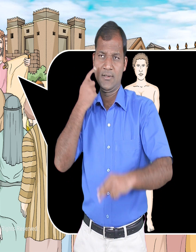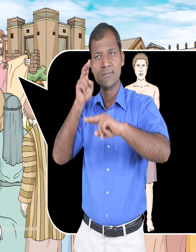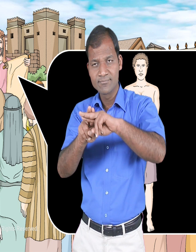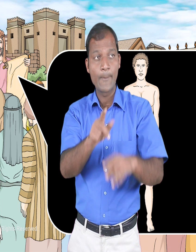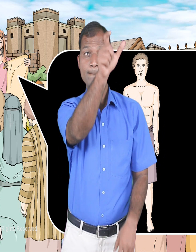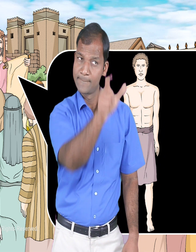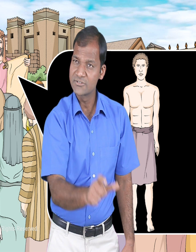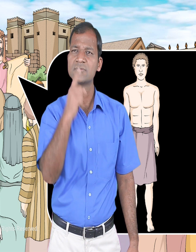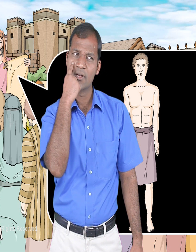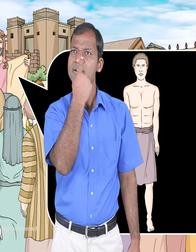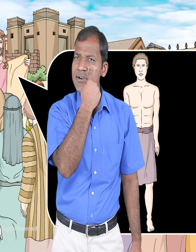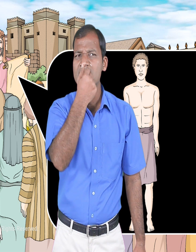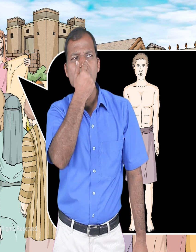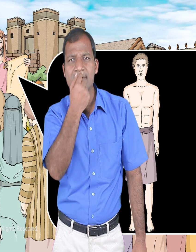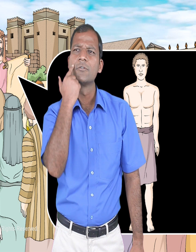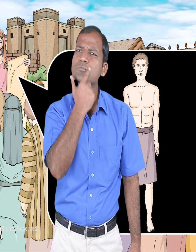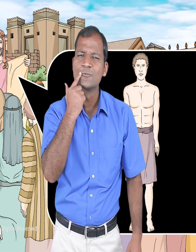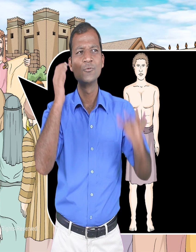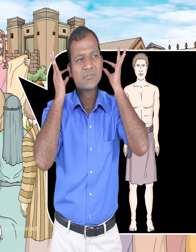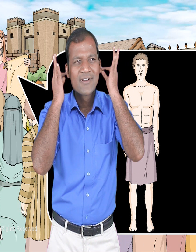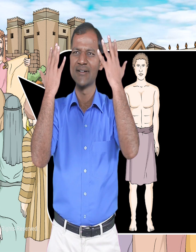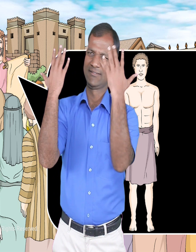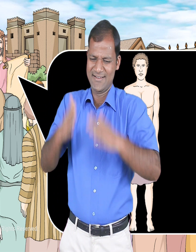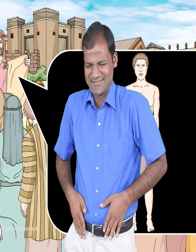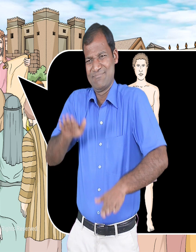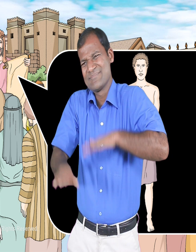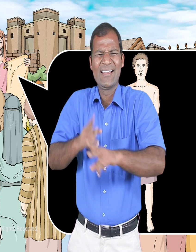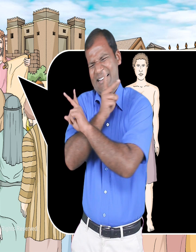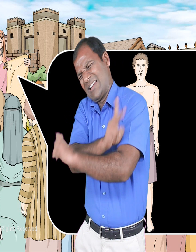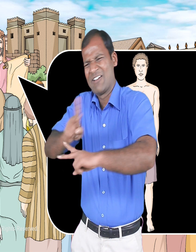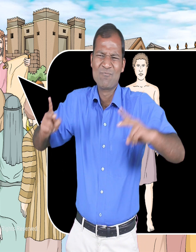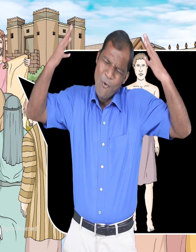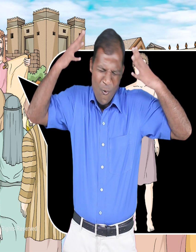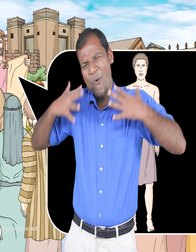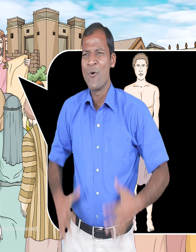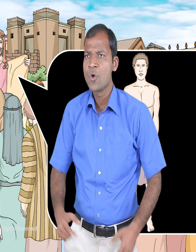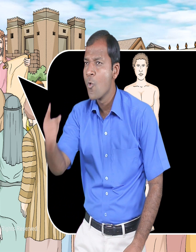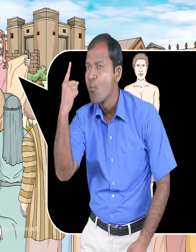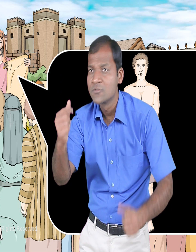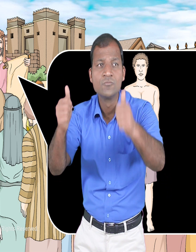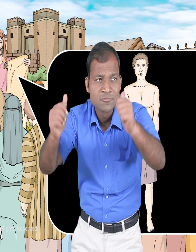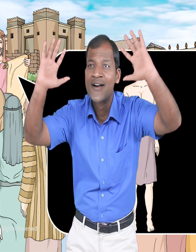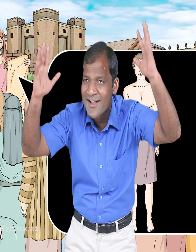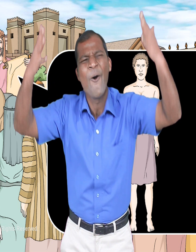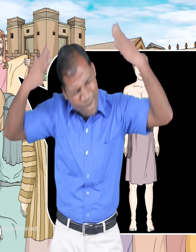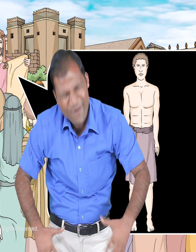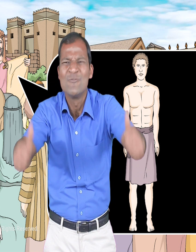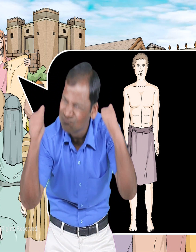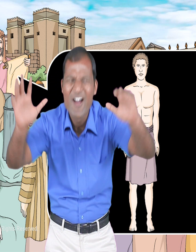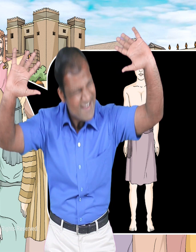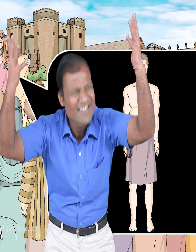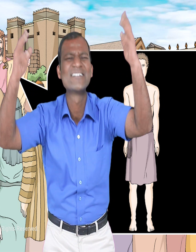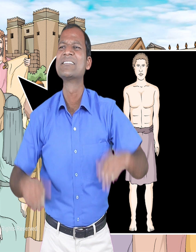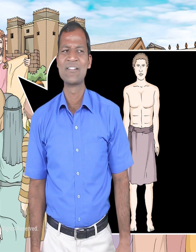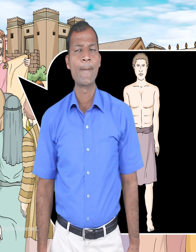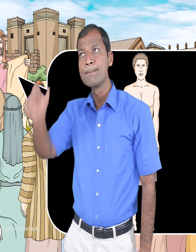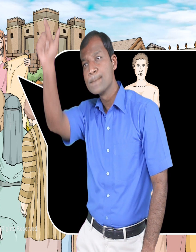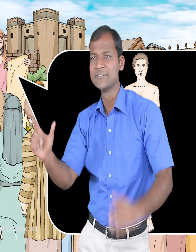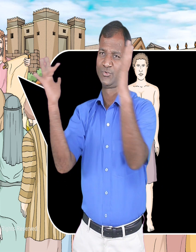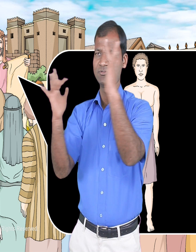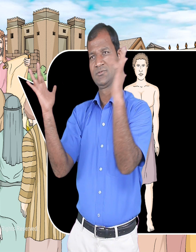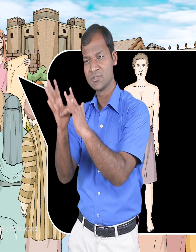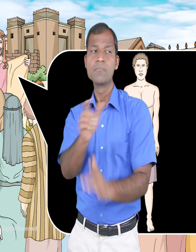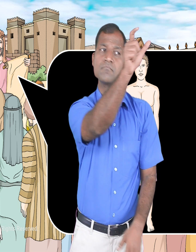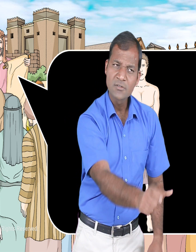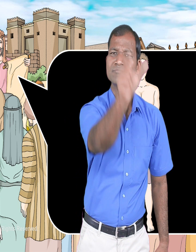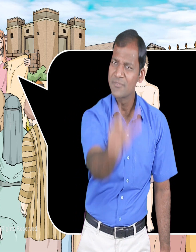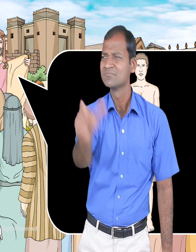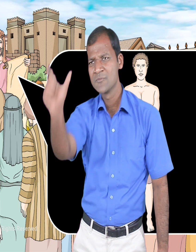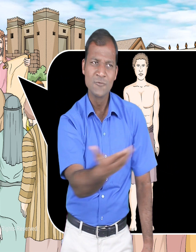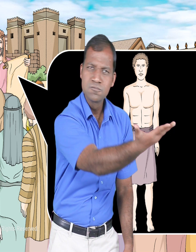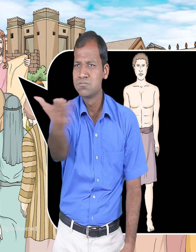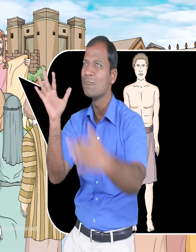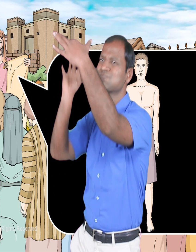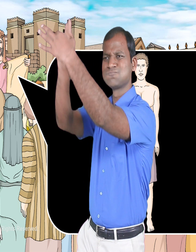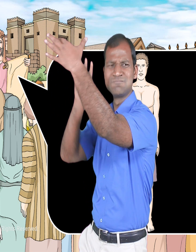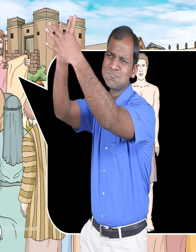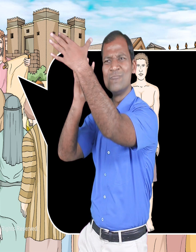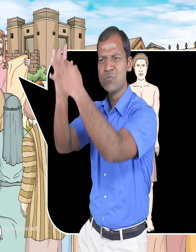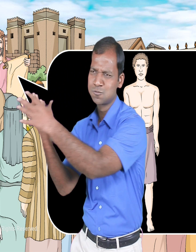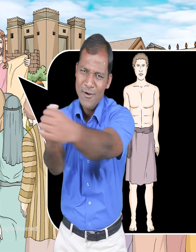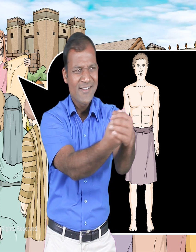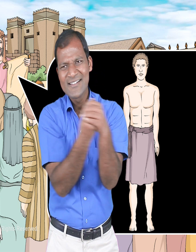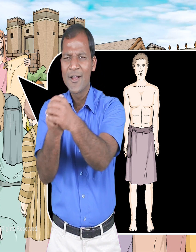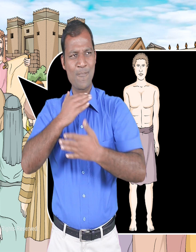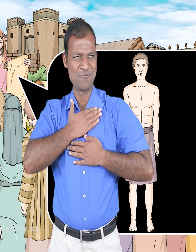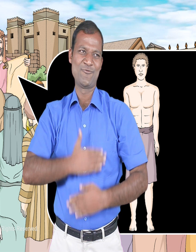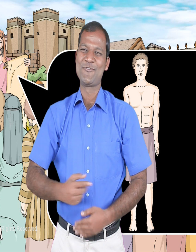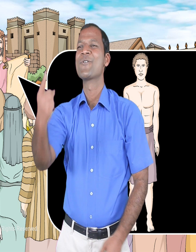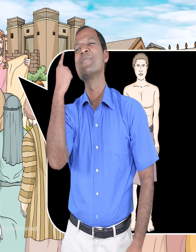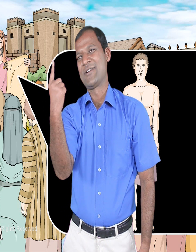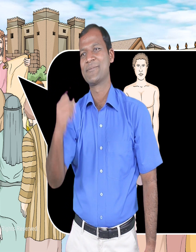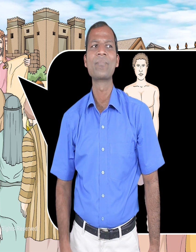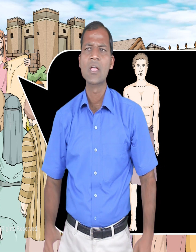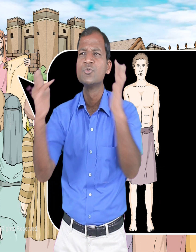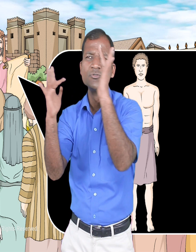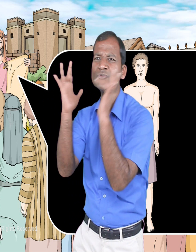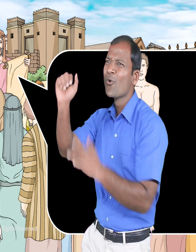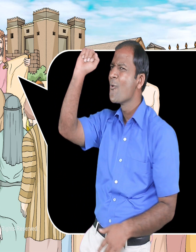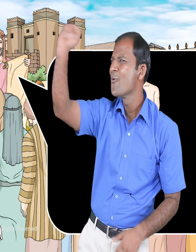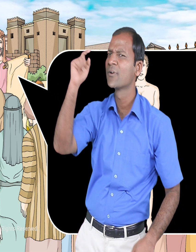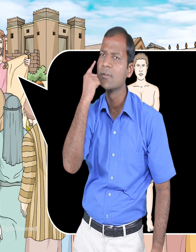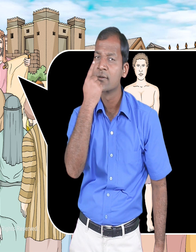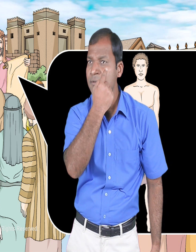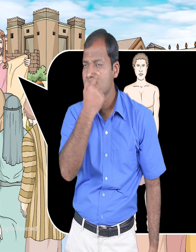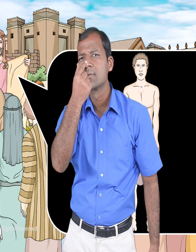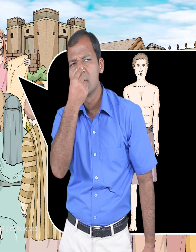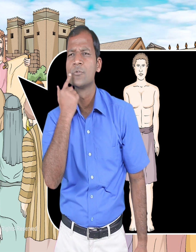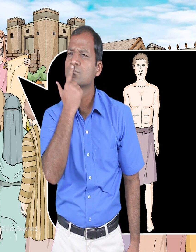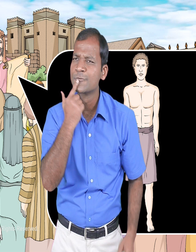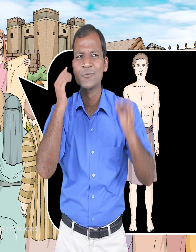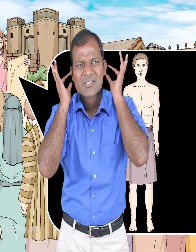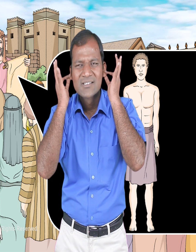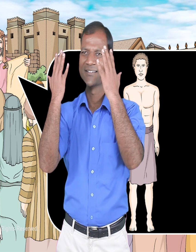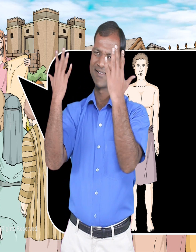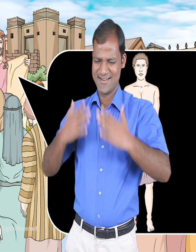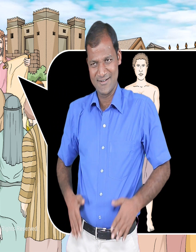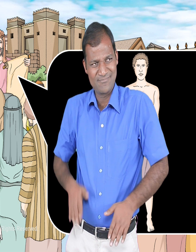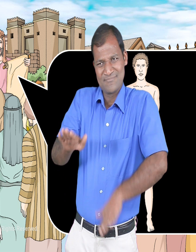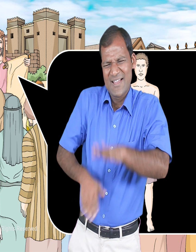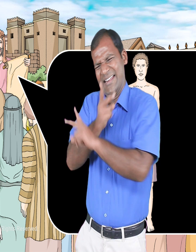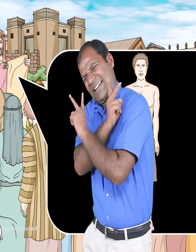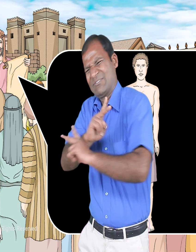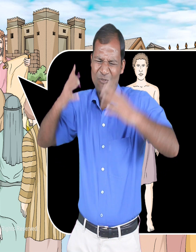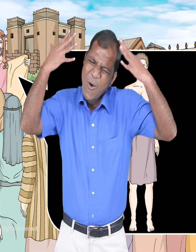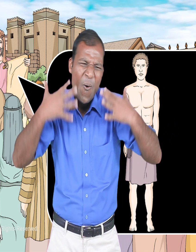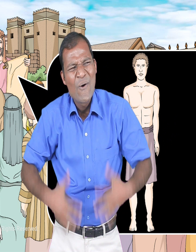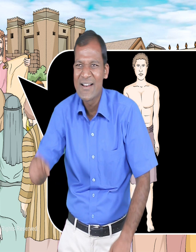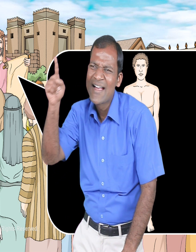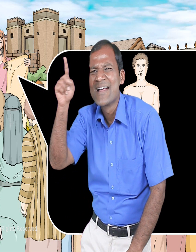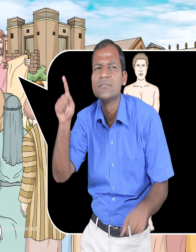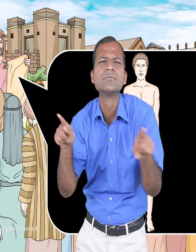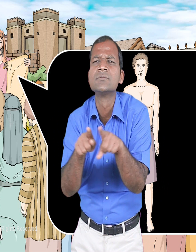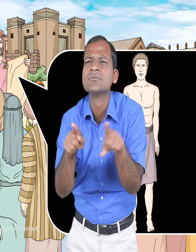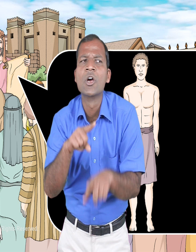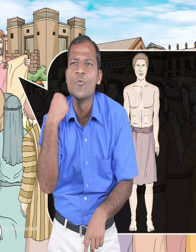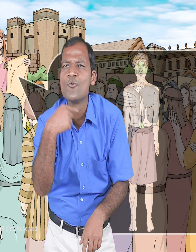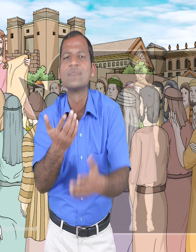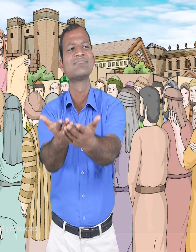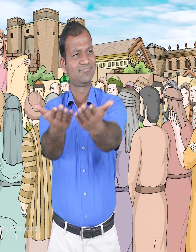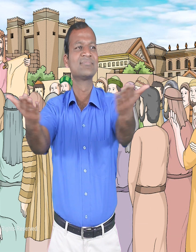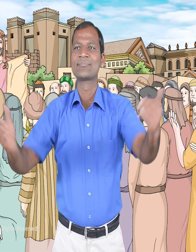If one part suffers, every part suffers with it; if one part is honored, every part rejoices with it.